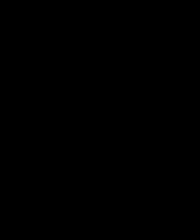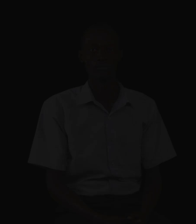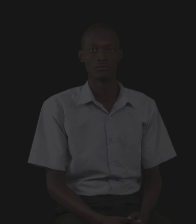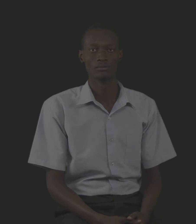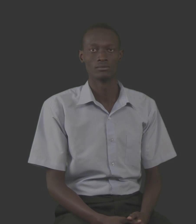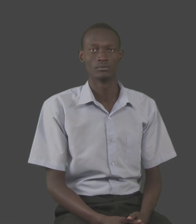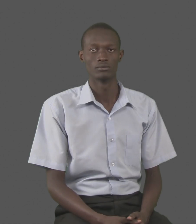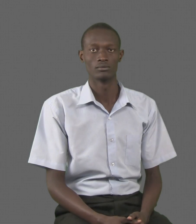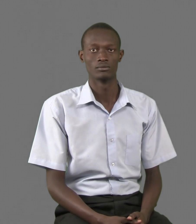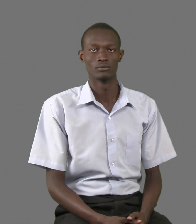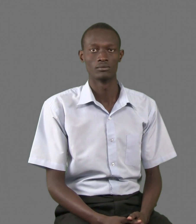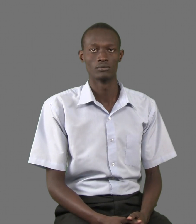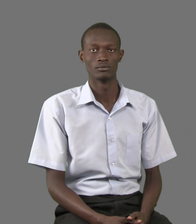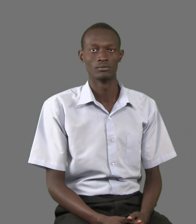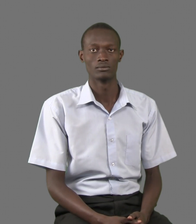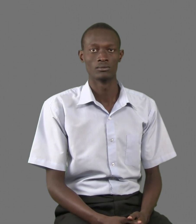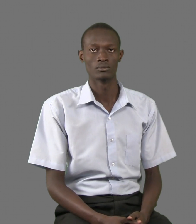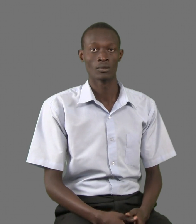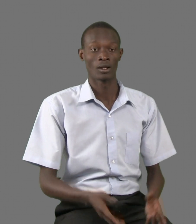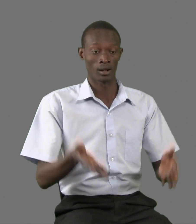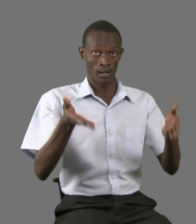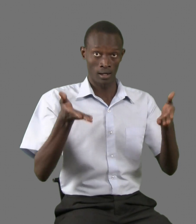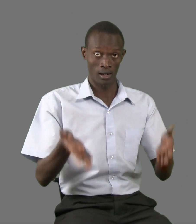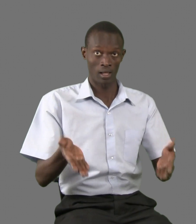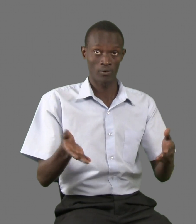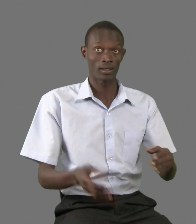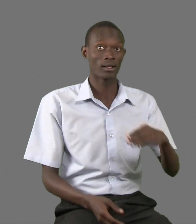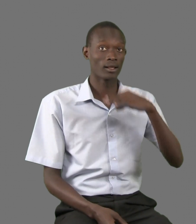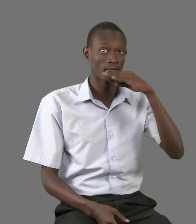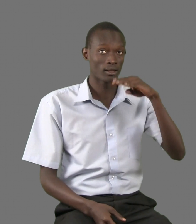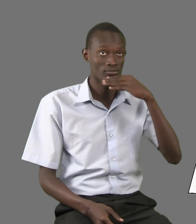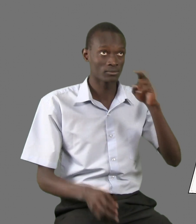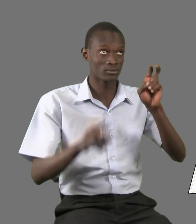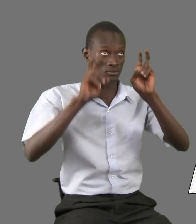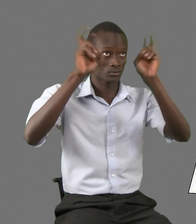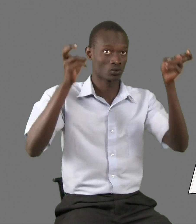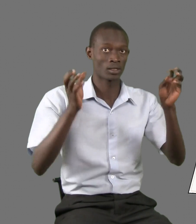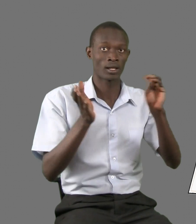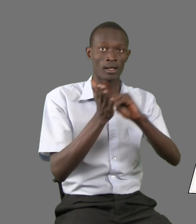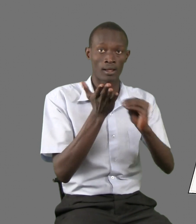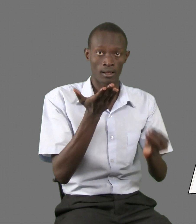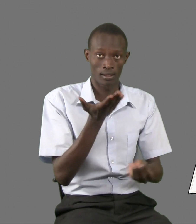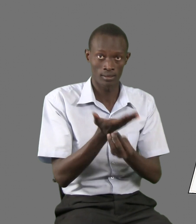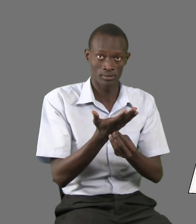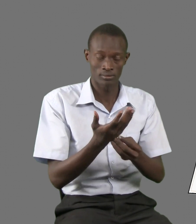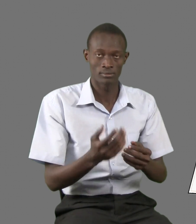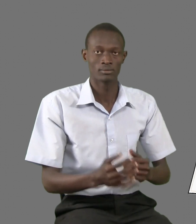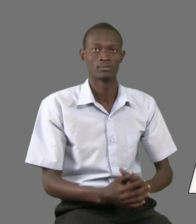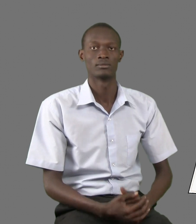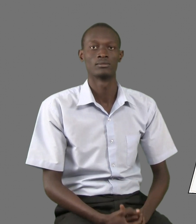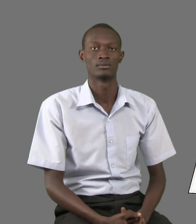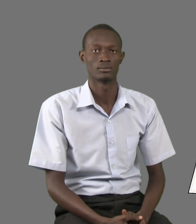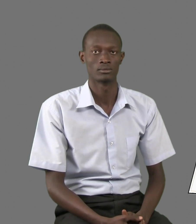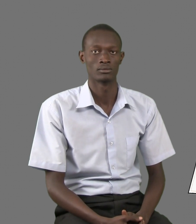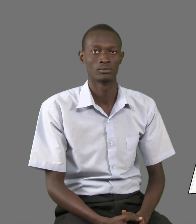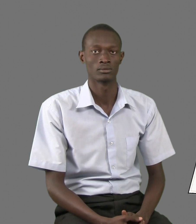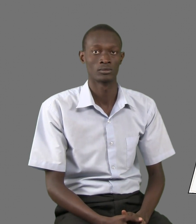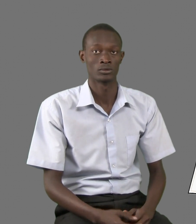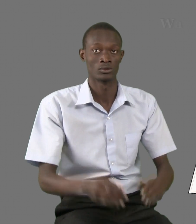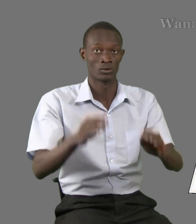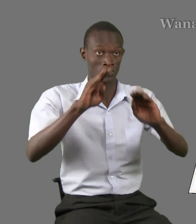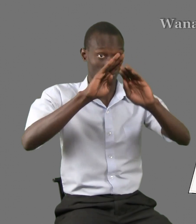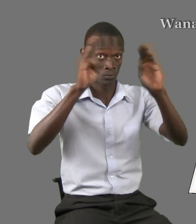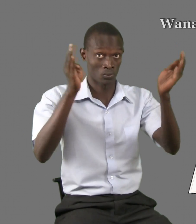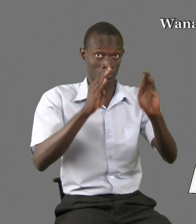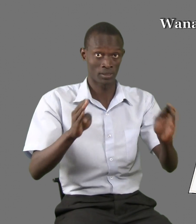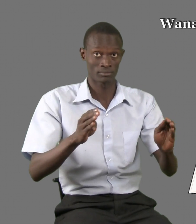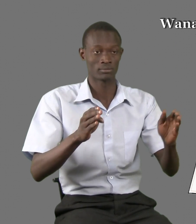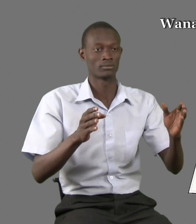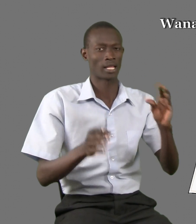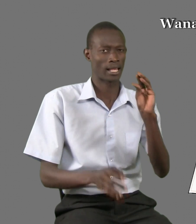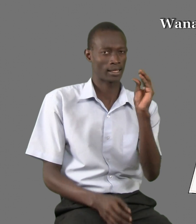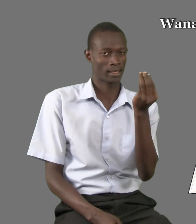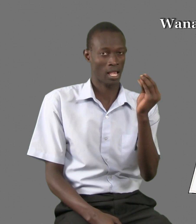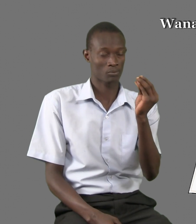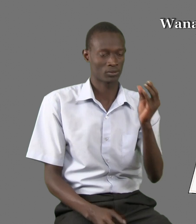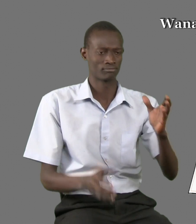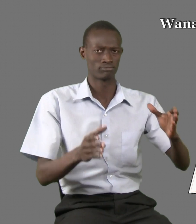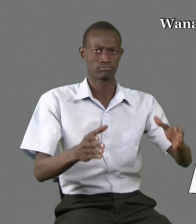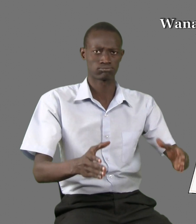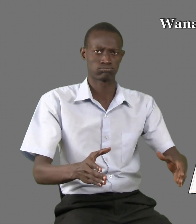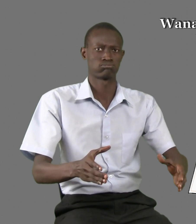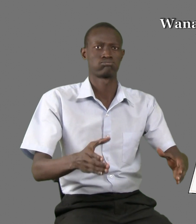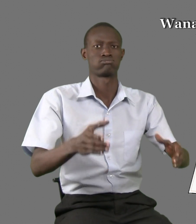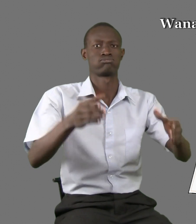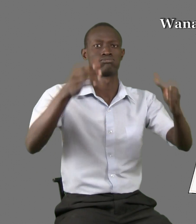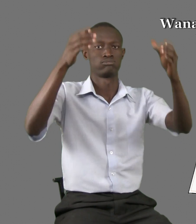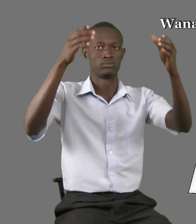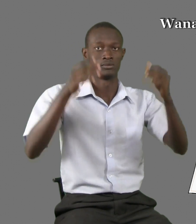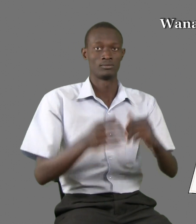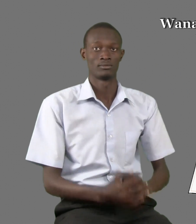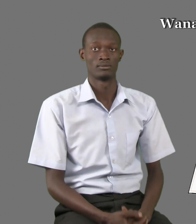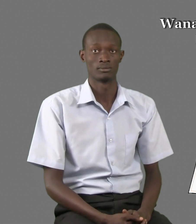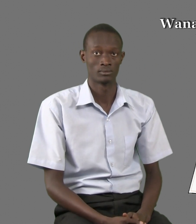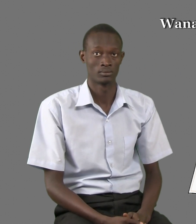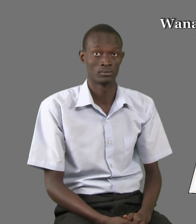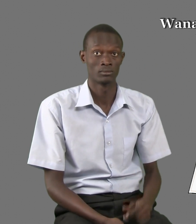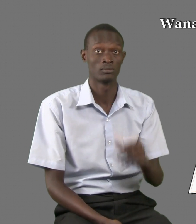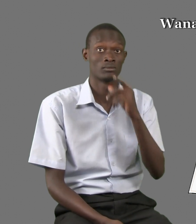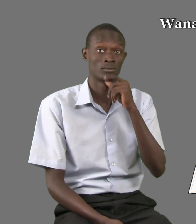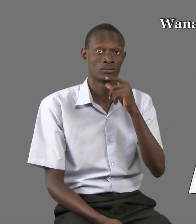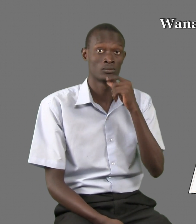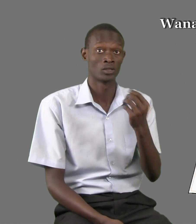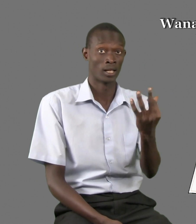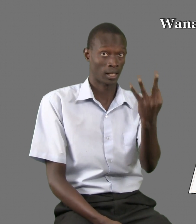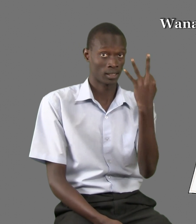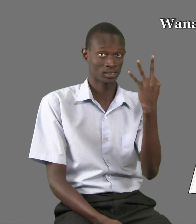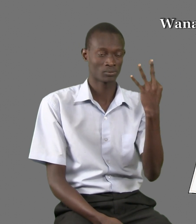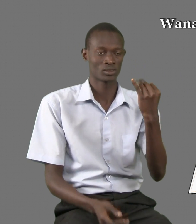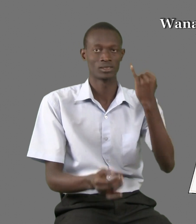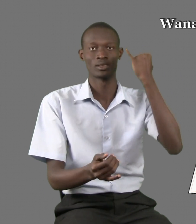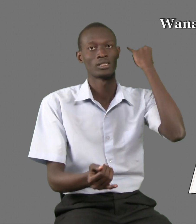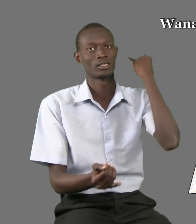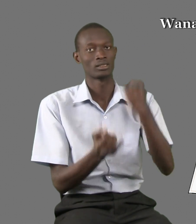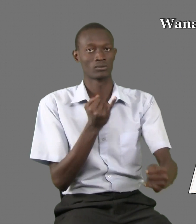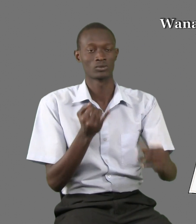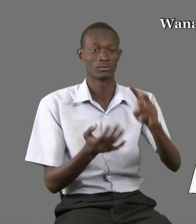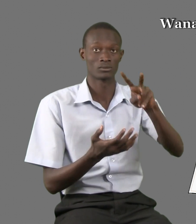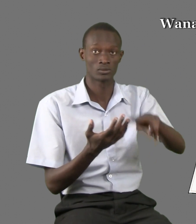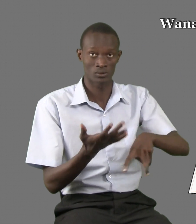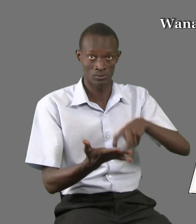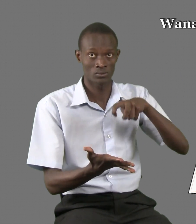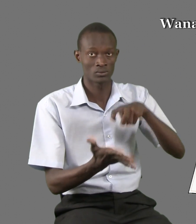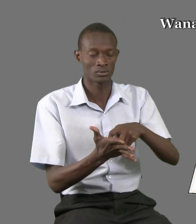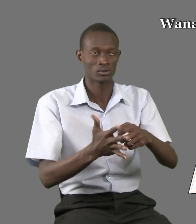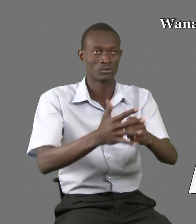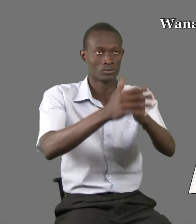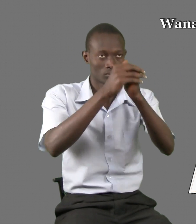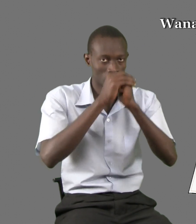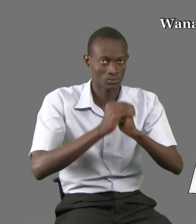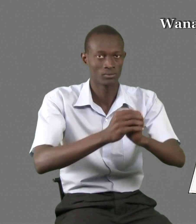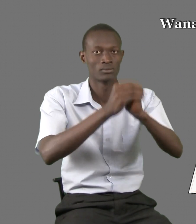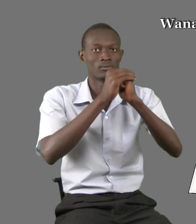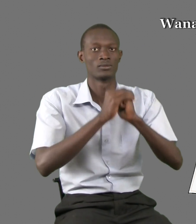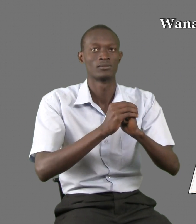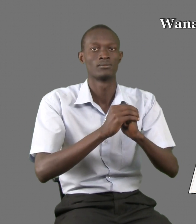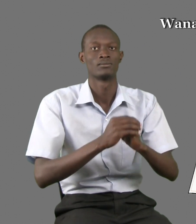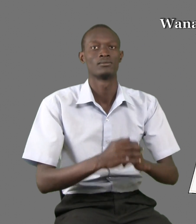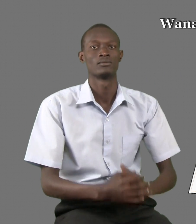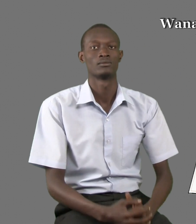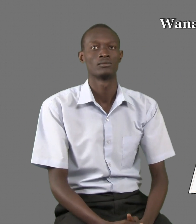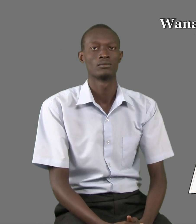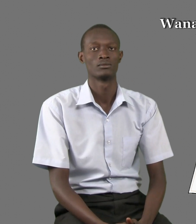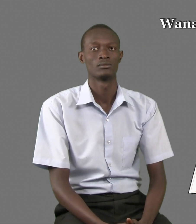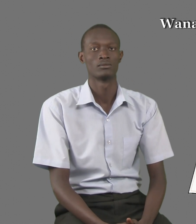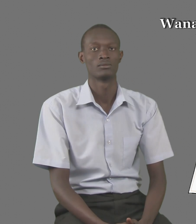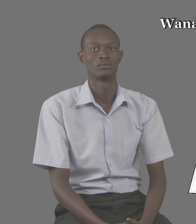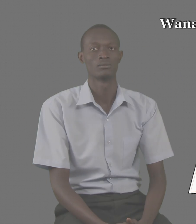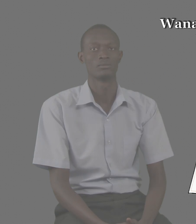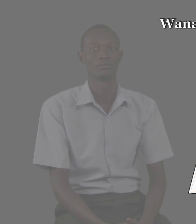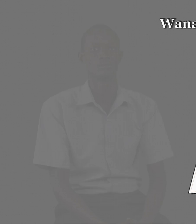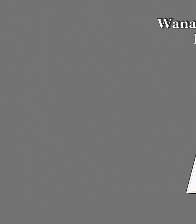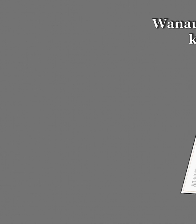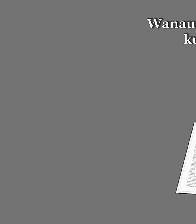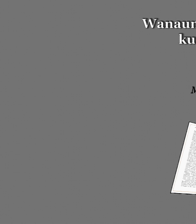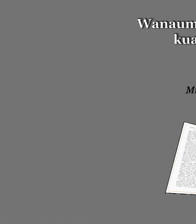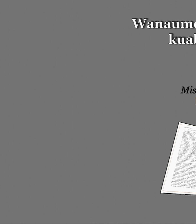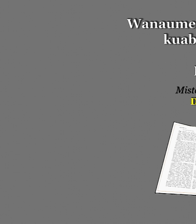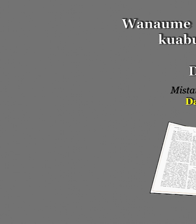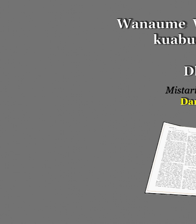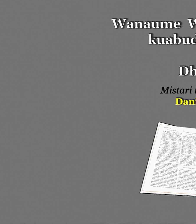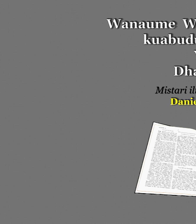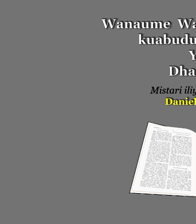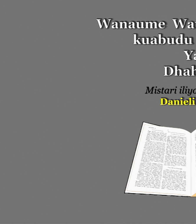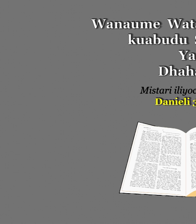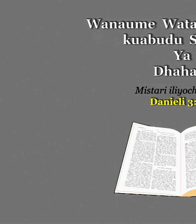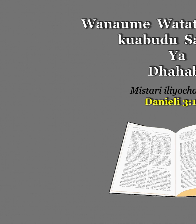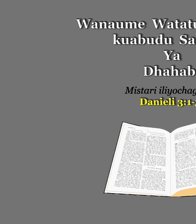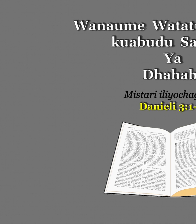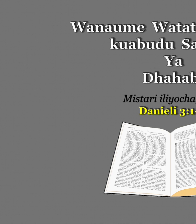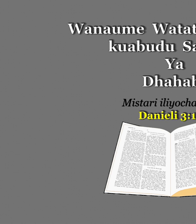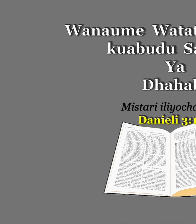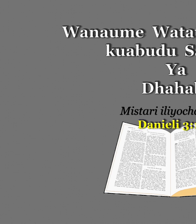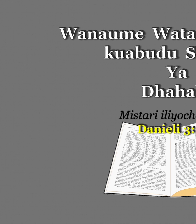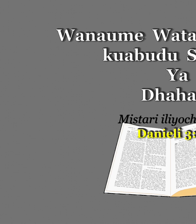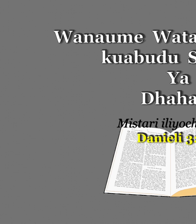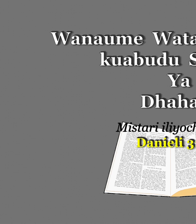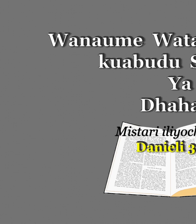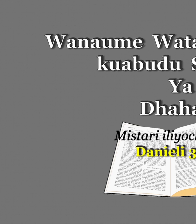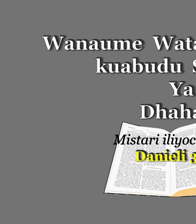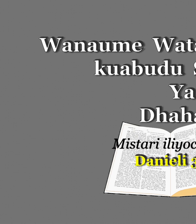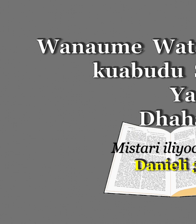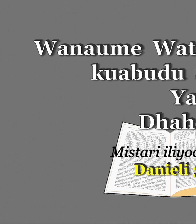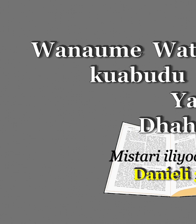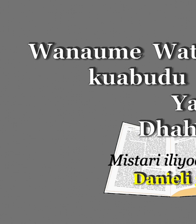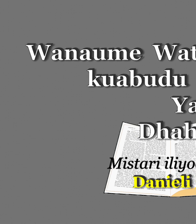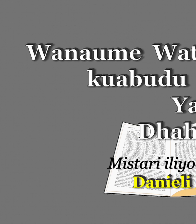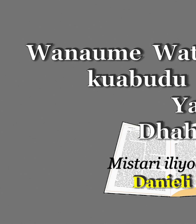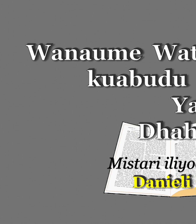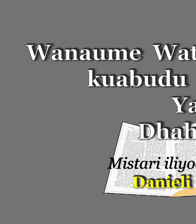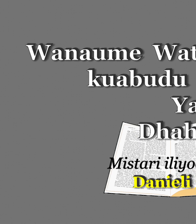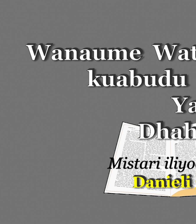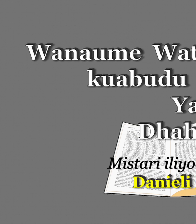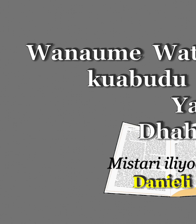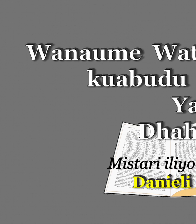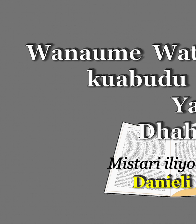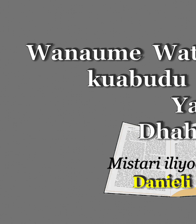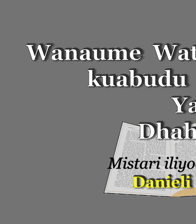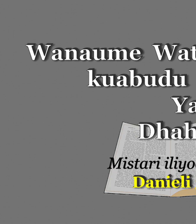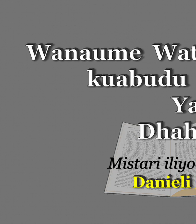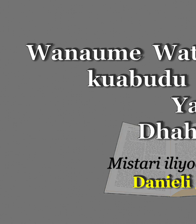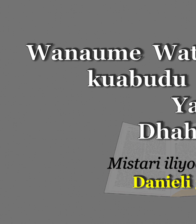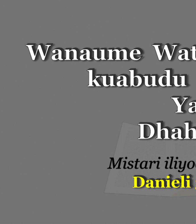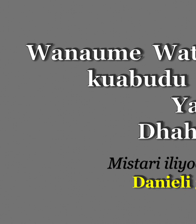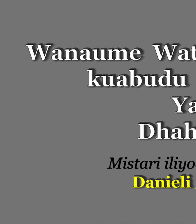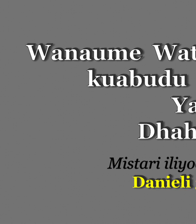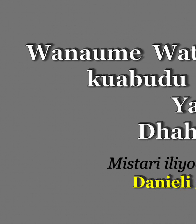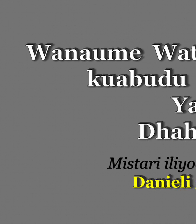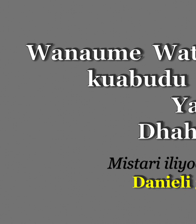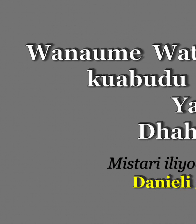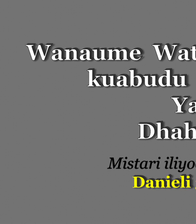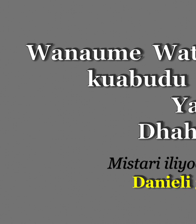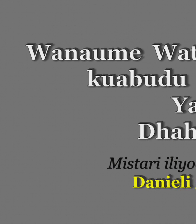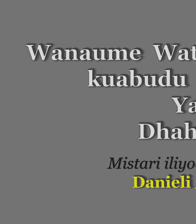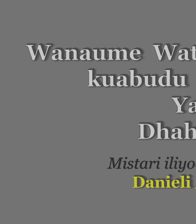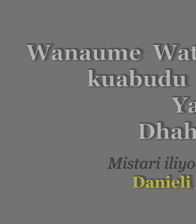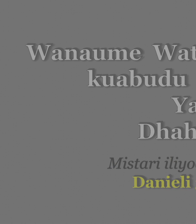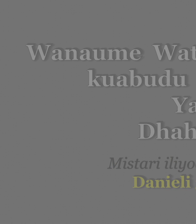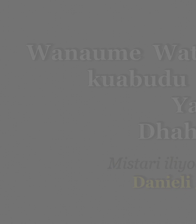Three men refuse to worship the tall gold statue